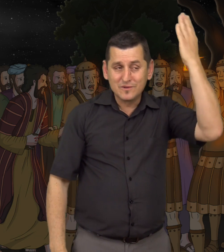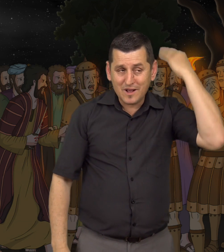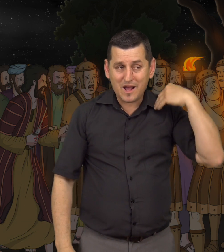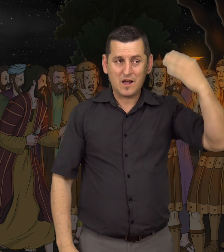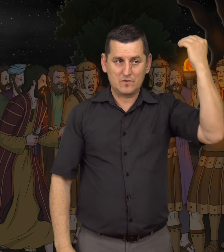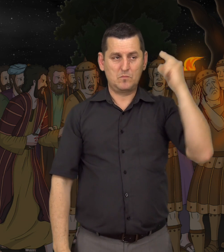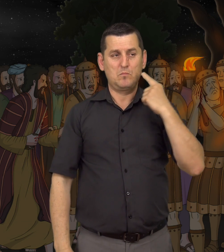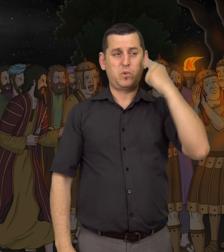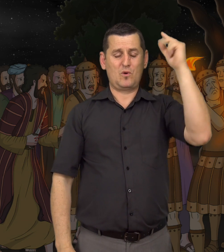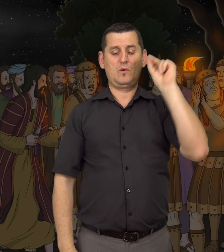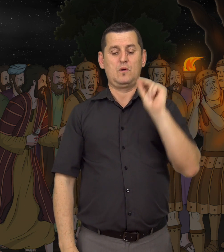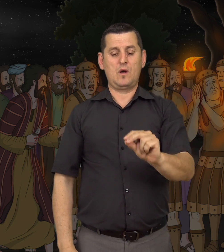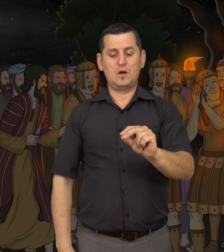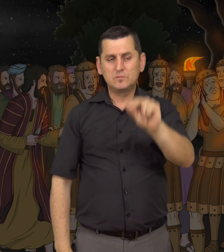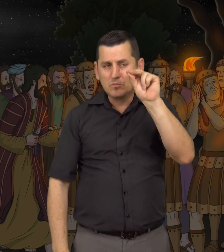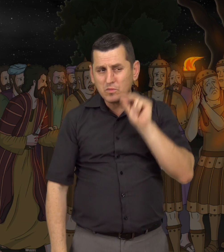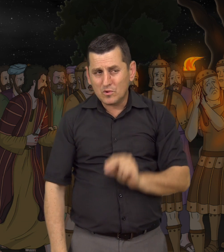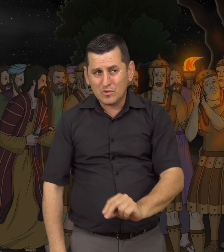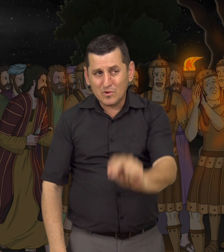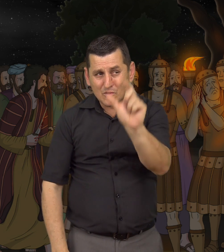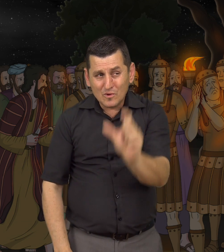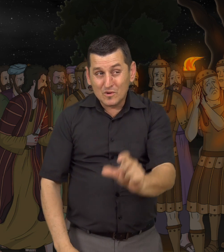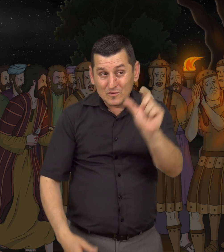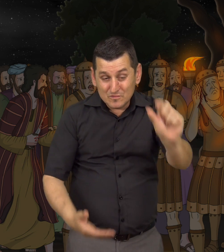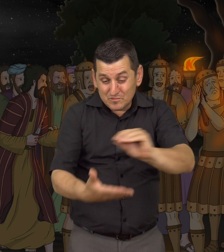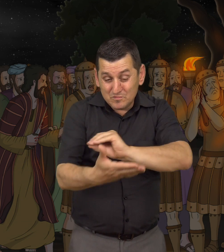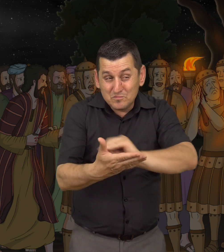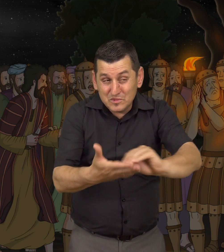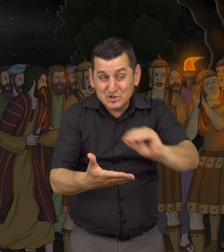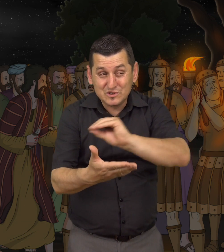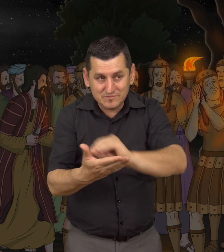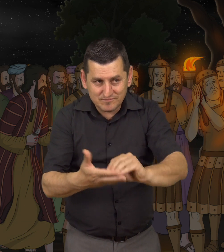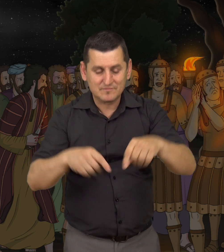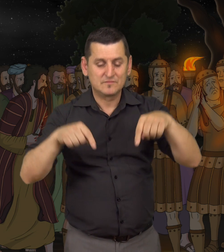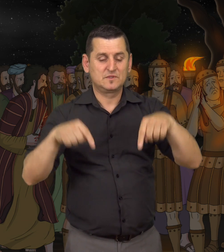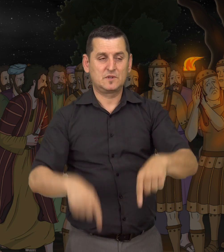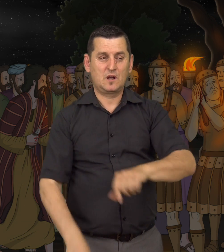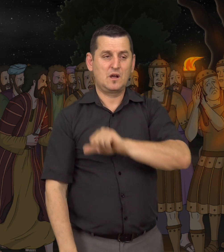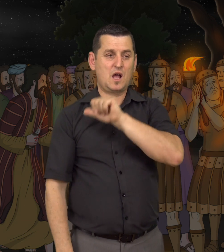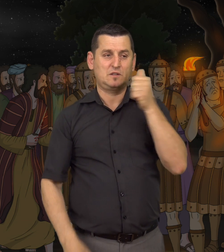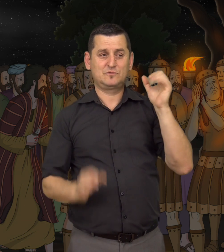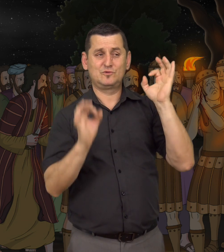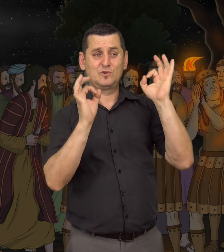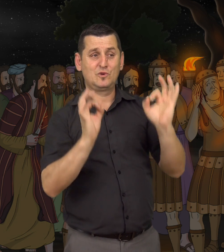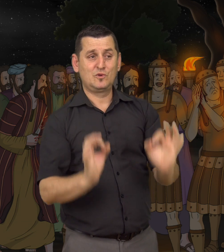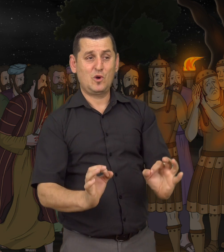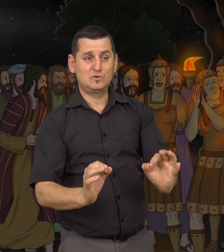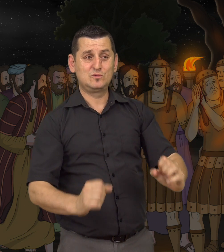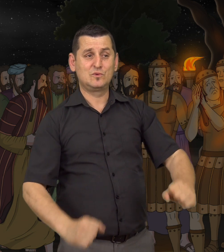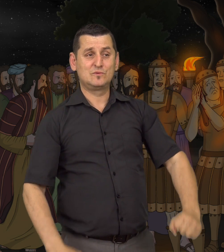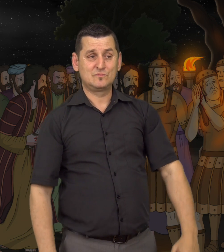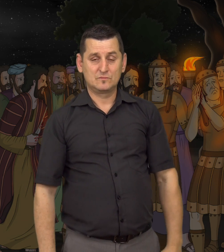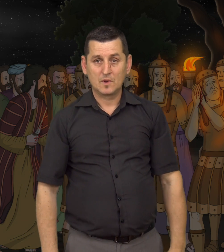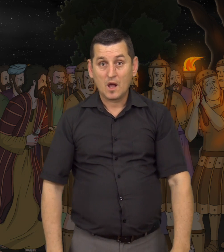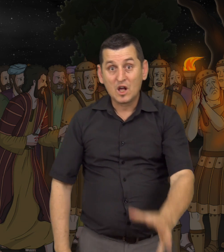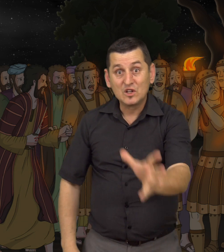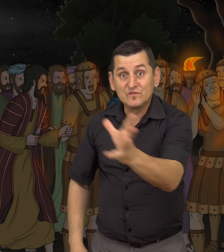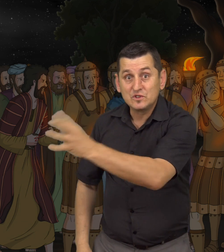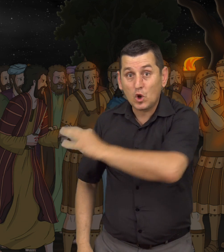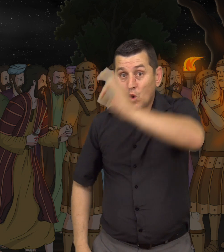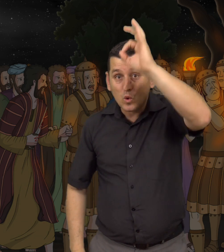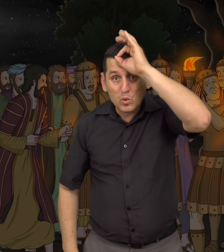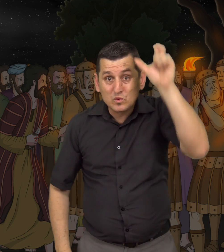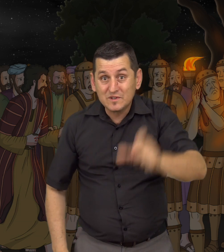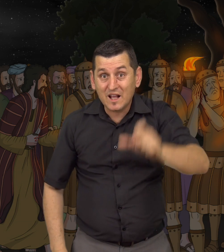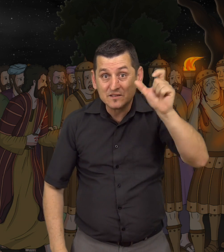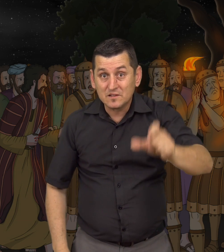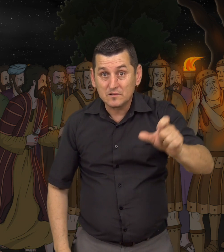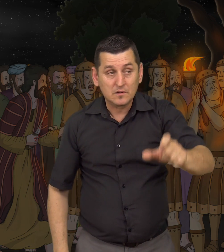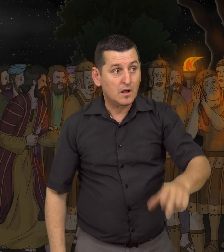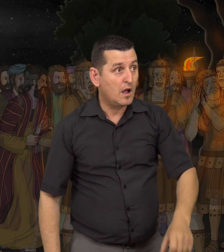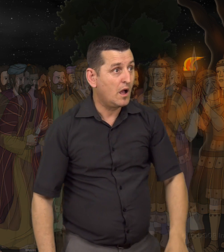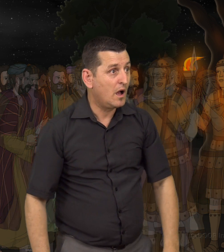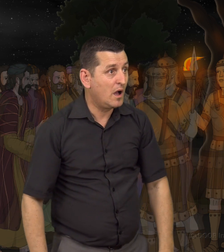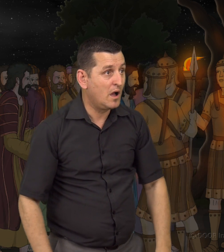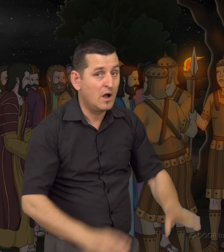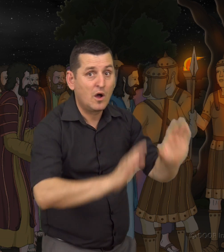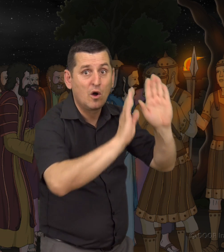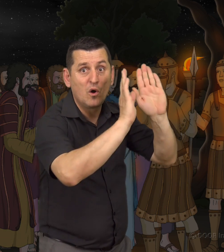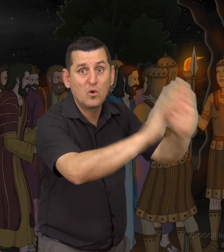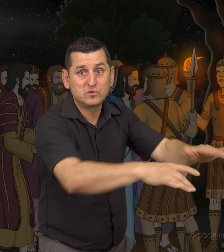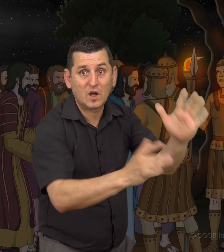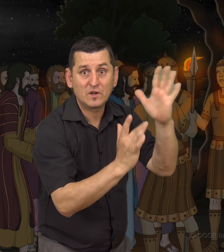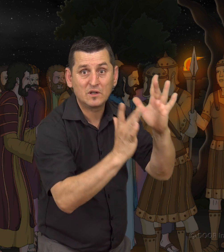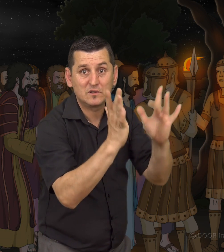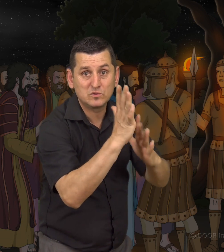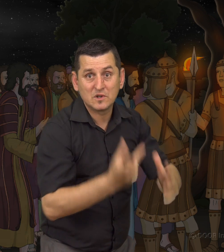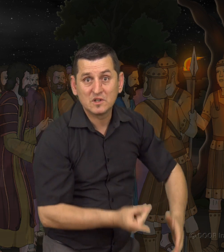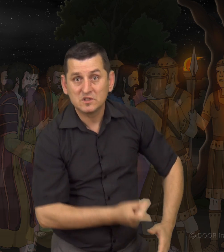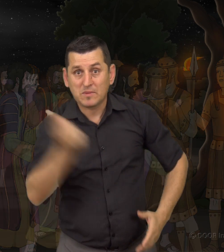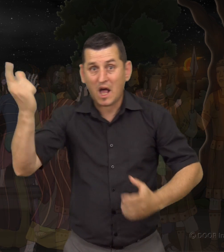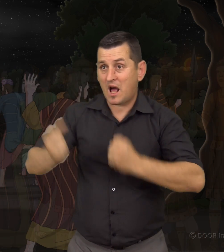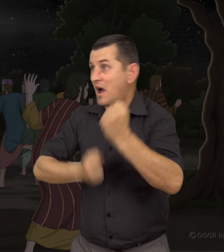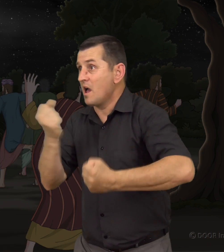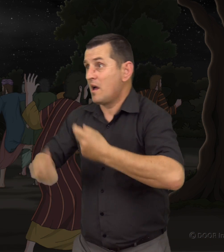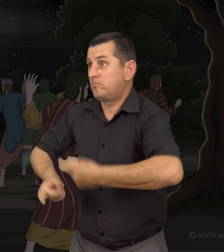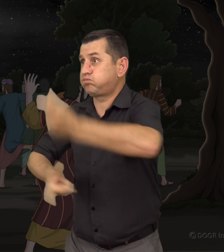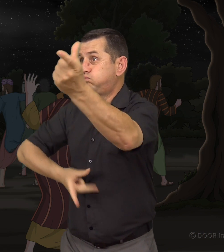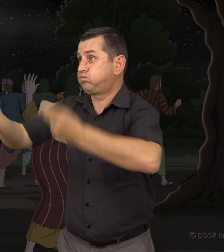But this has all happened so that the writings of the prophets would be fulfilled.”